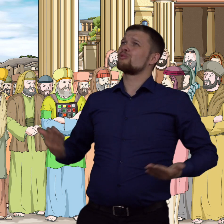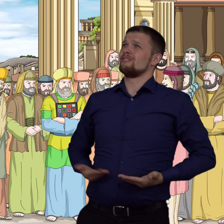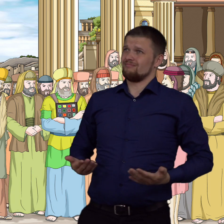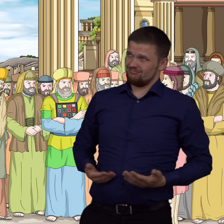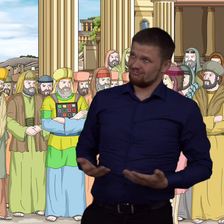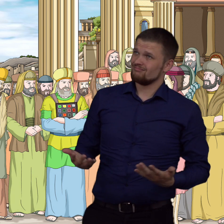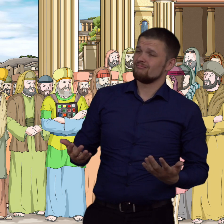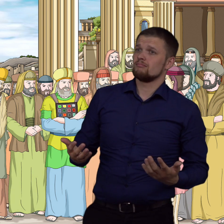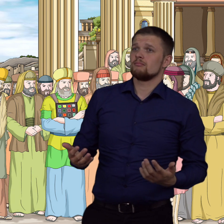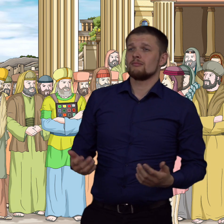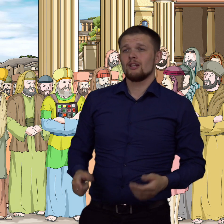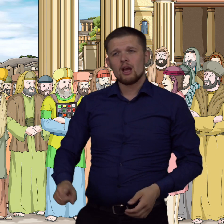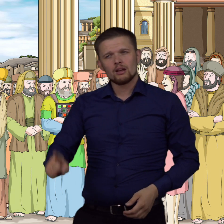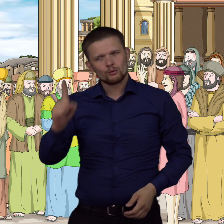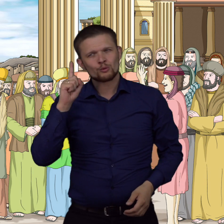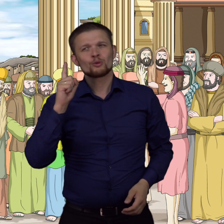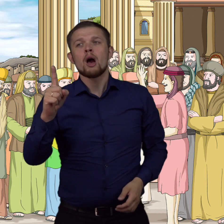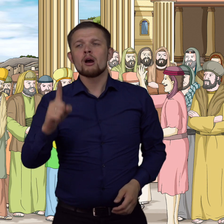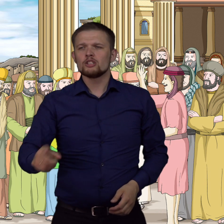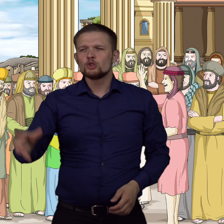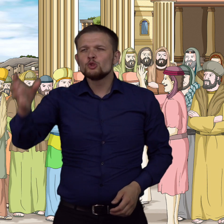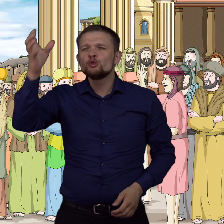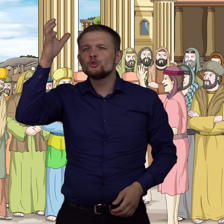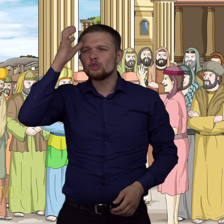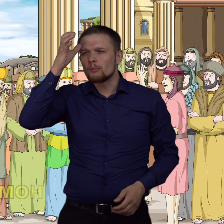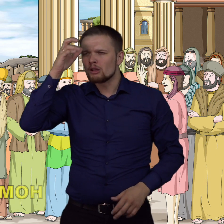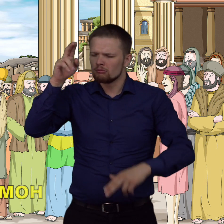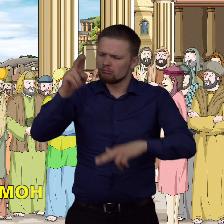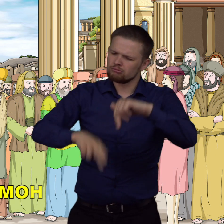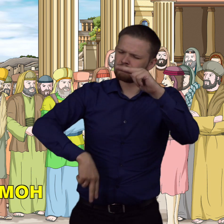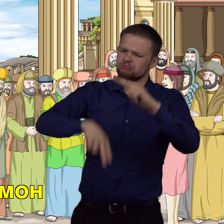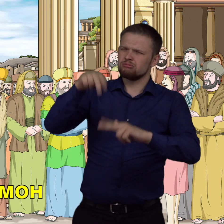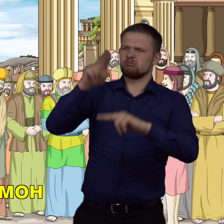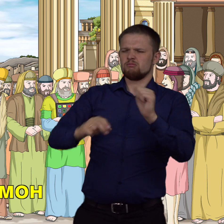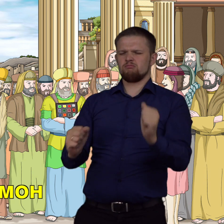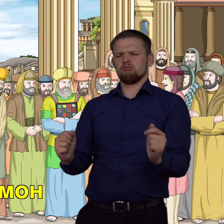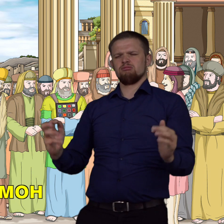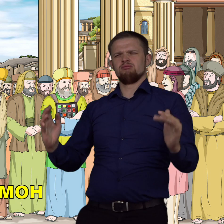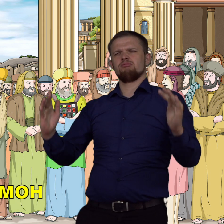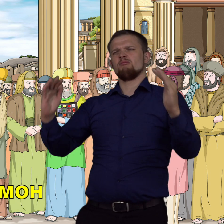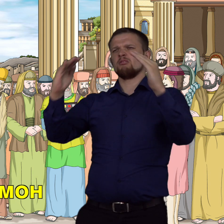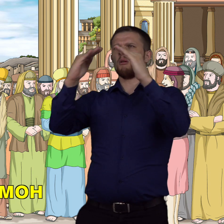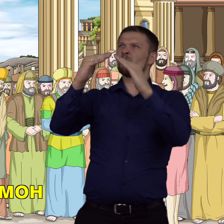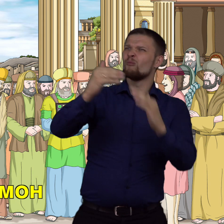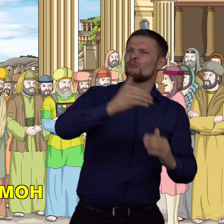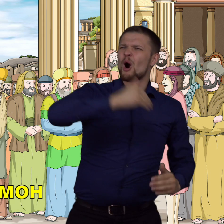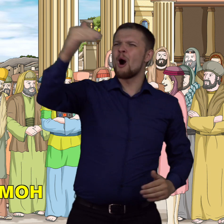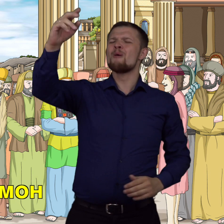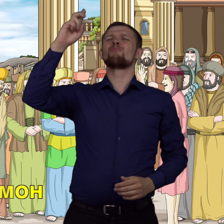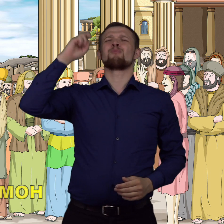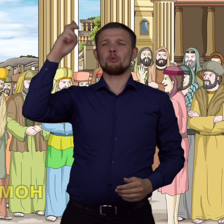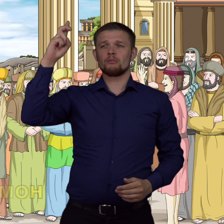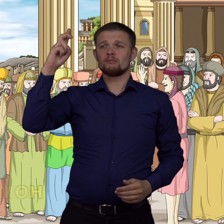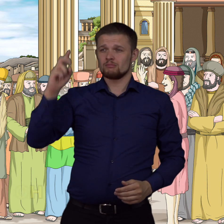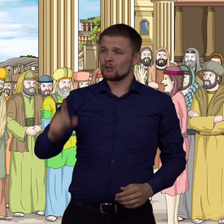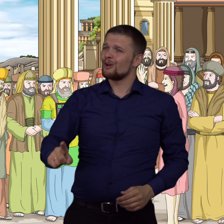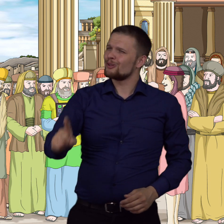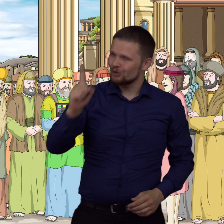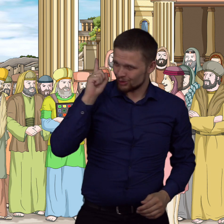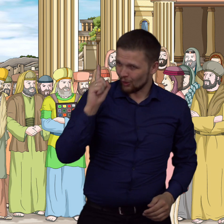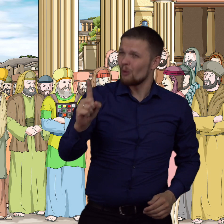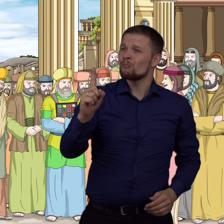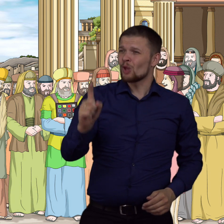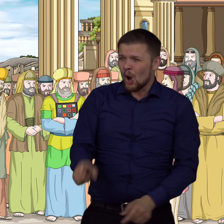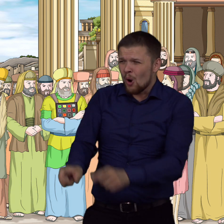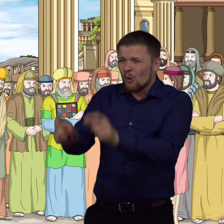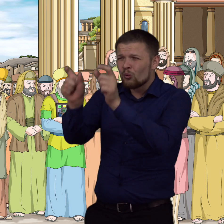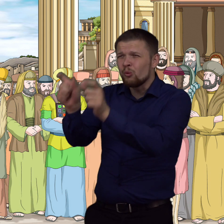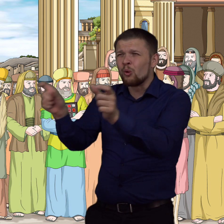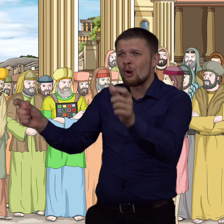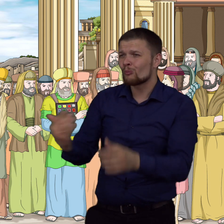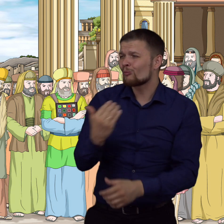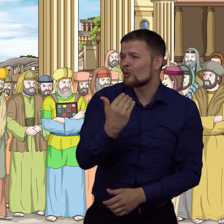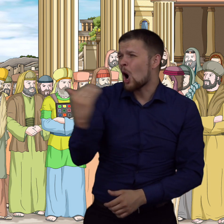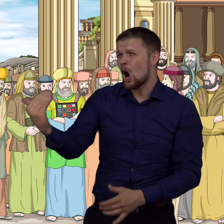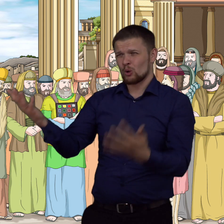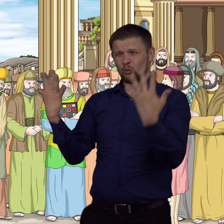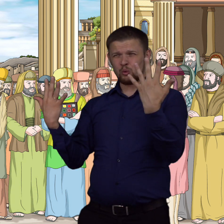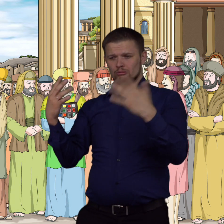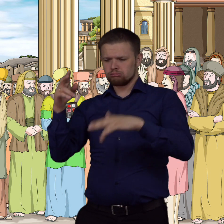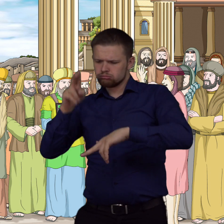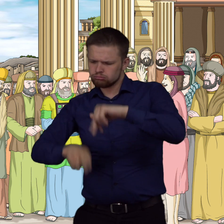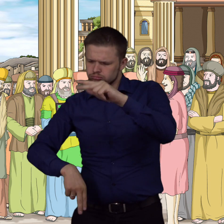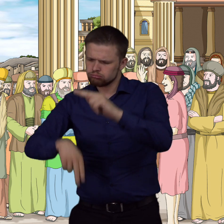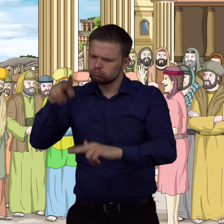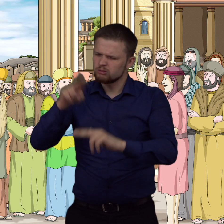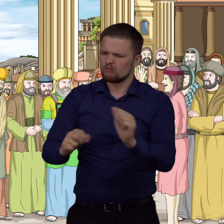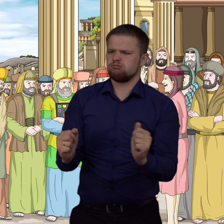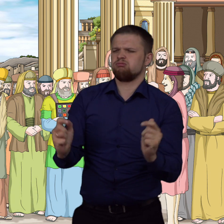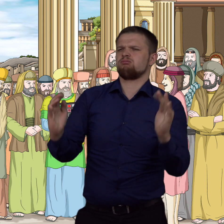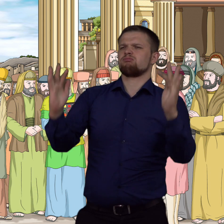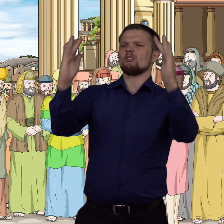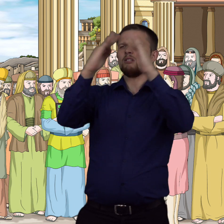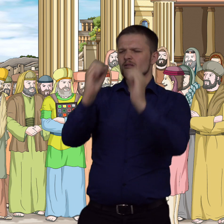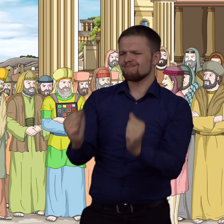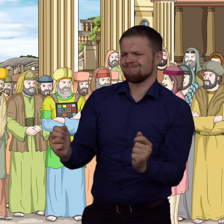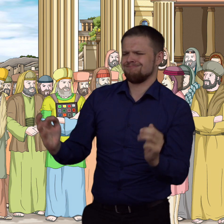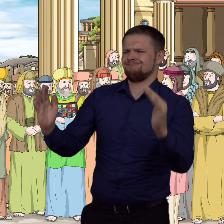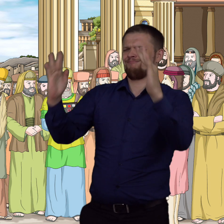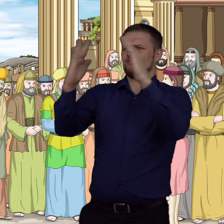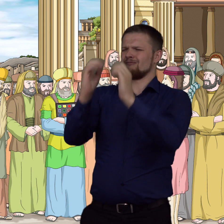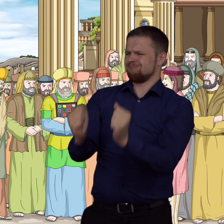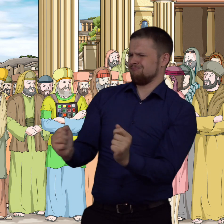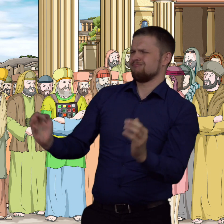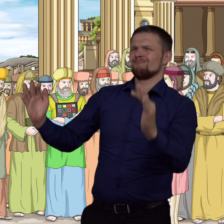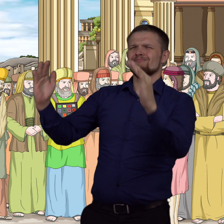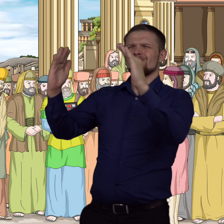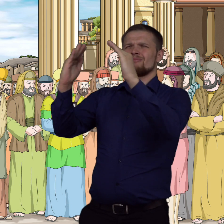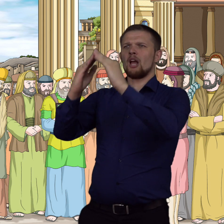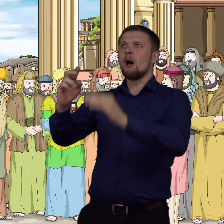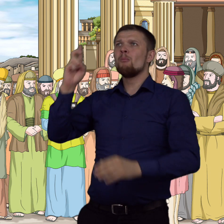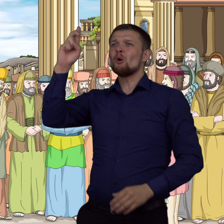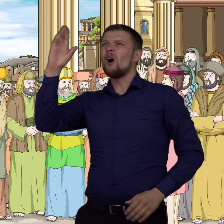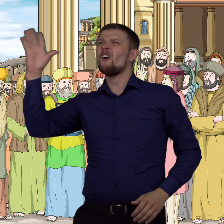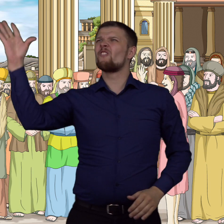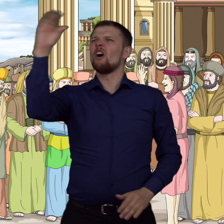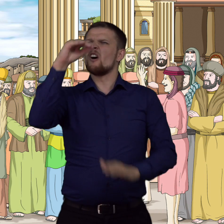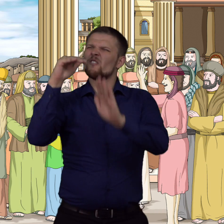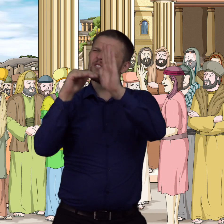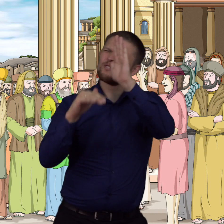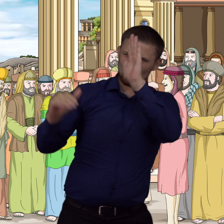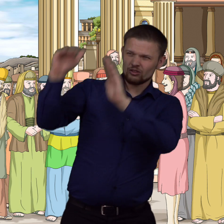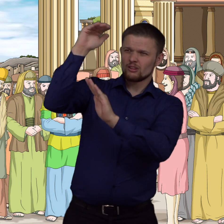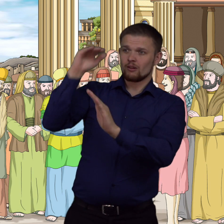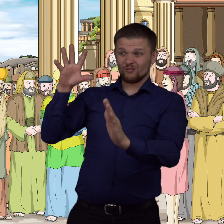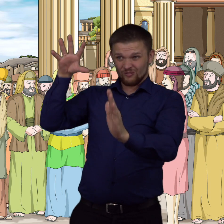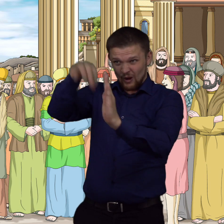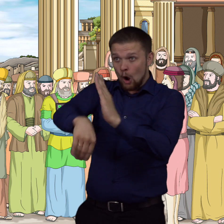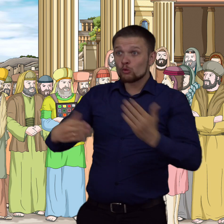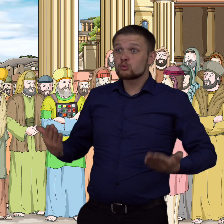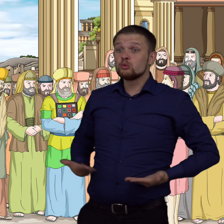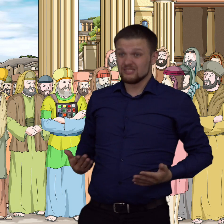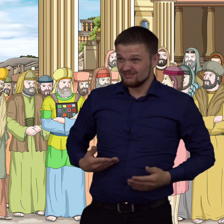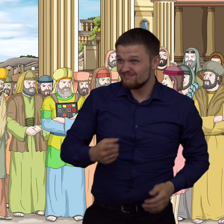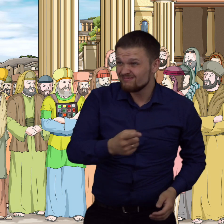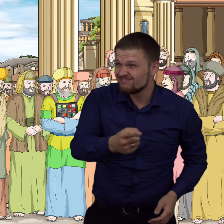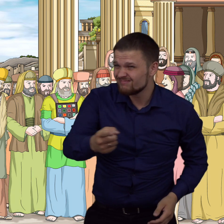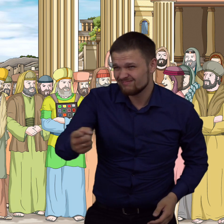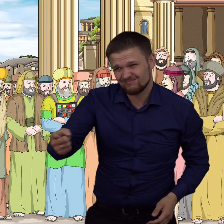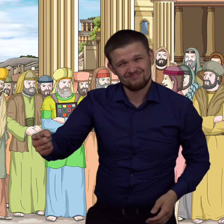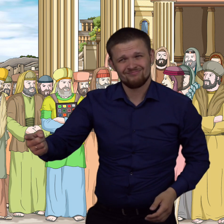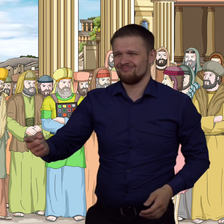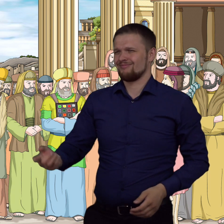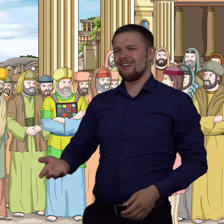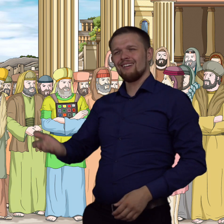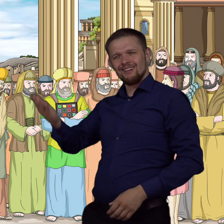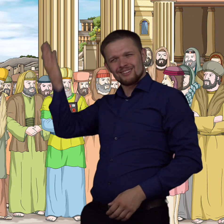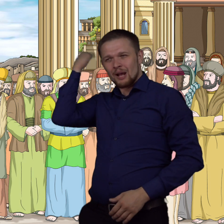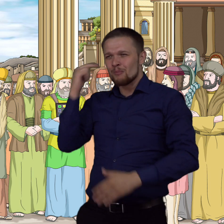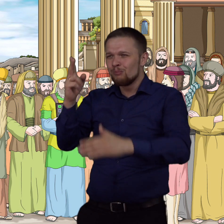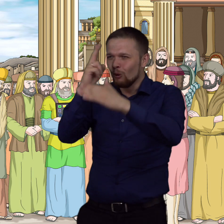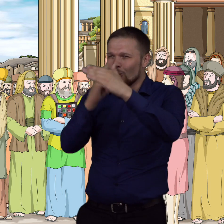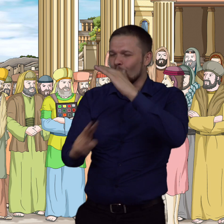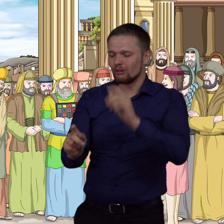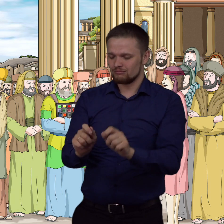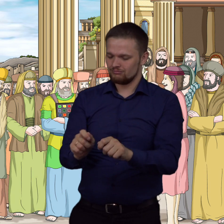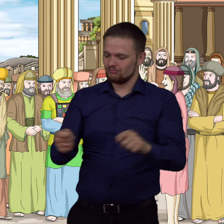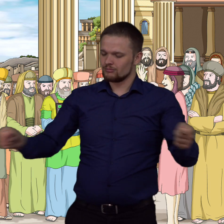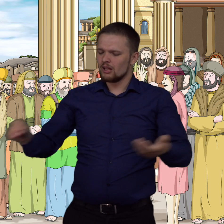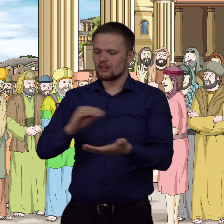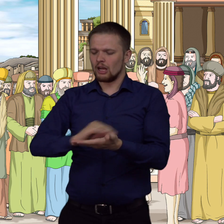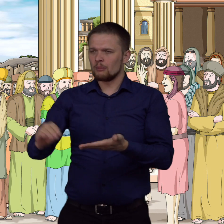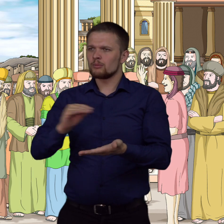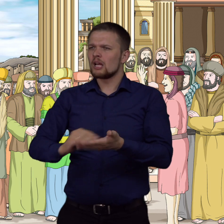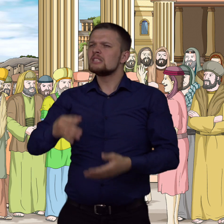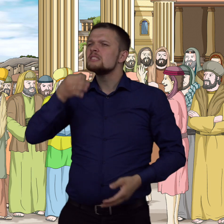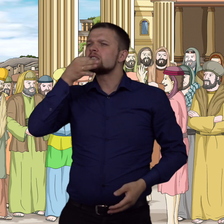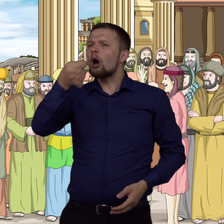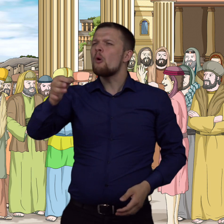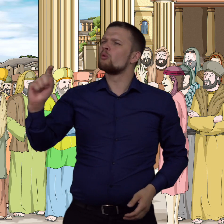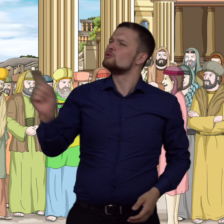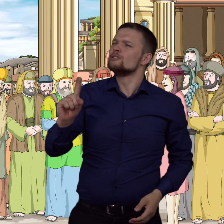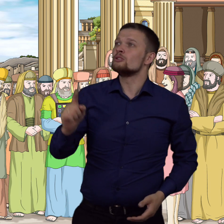But it was Solomon who built the house for Him. However, the Most High does not dwell in houses made by human hands.